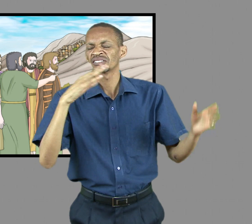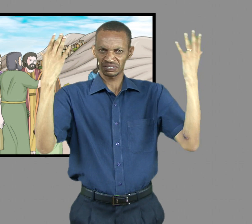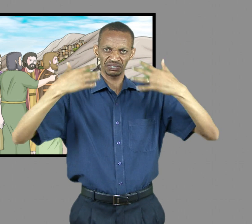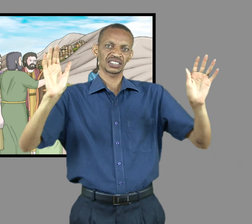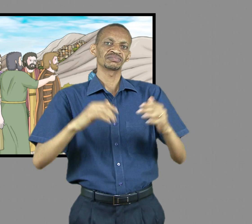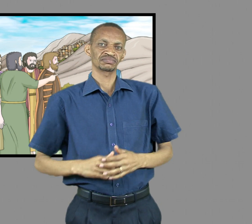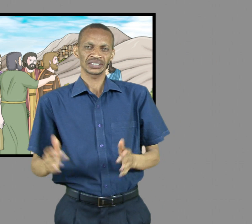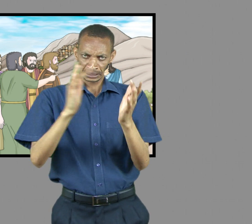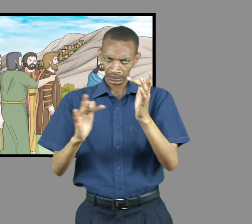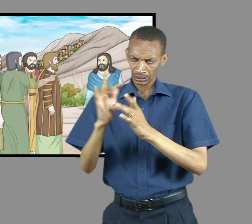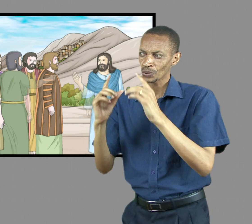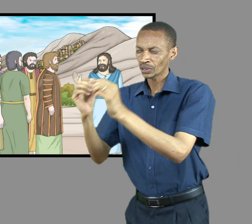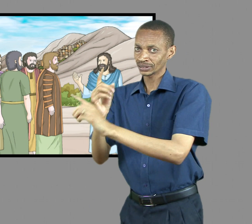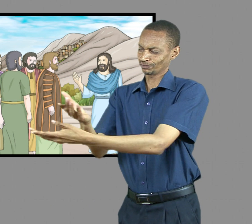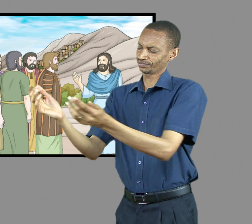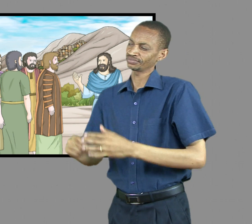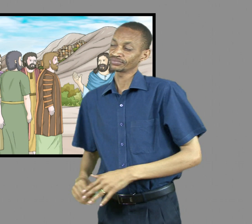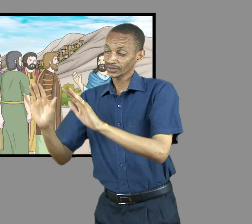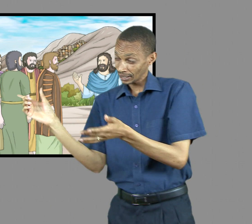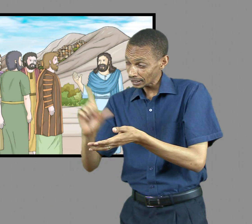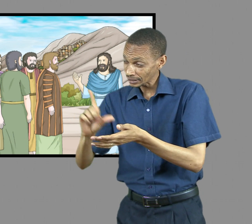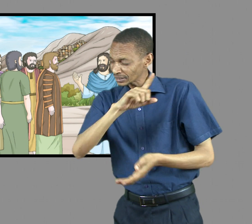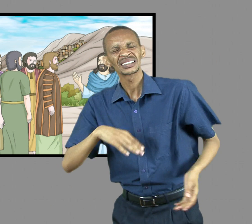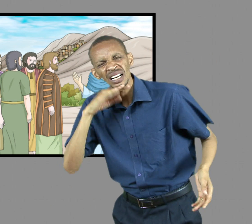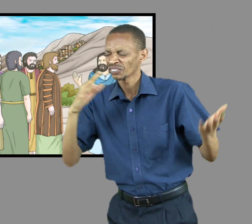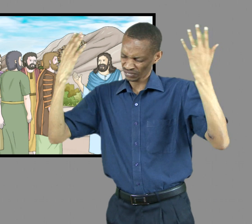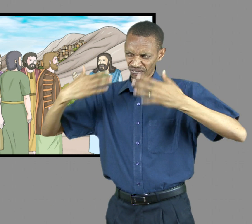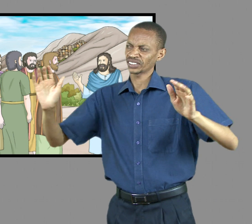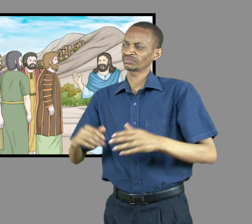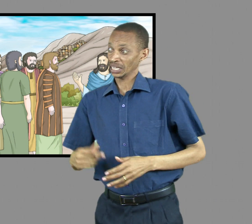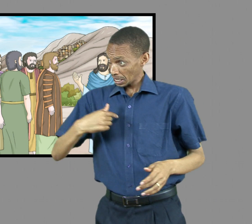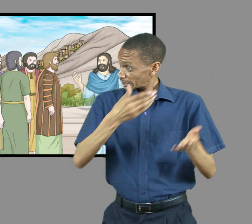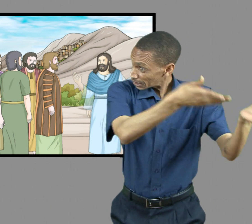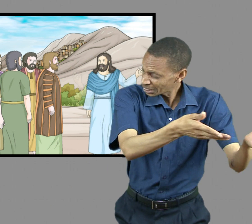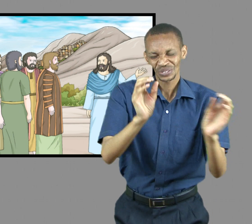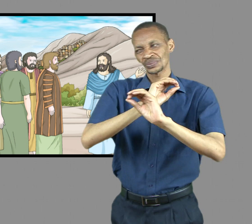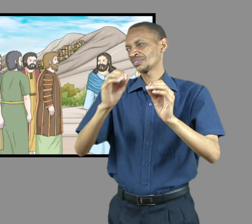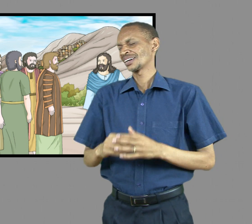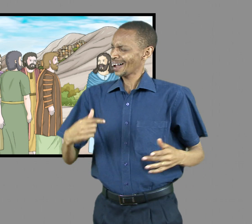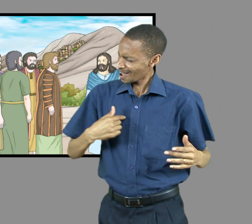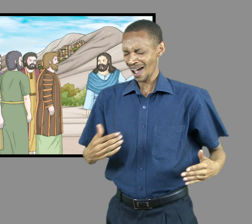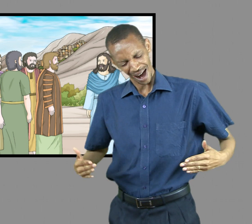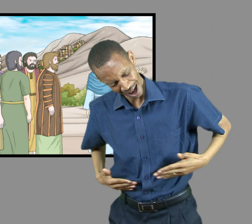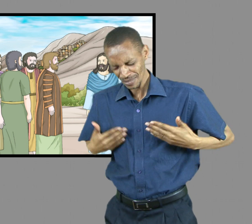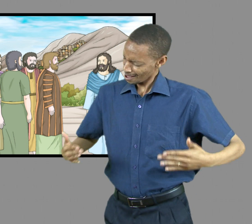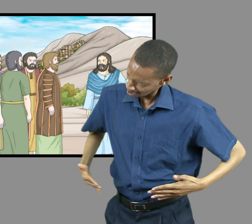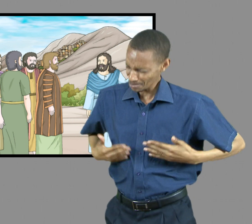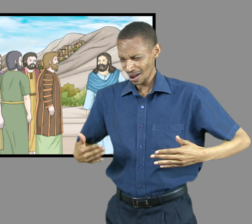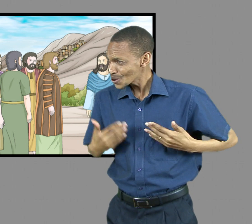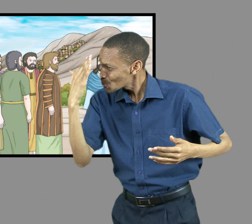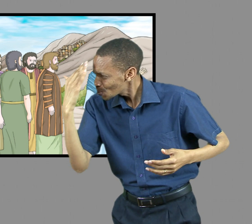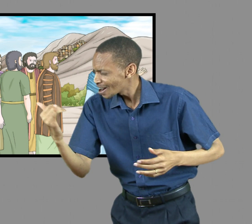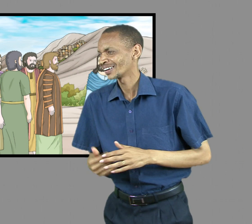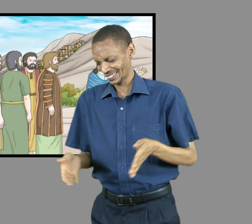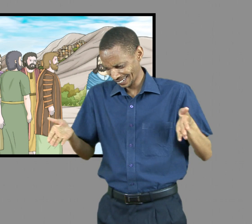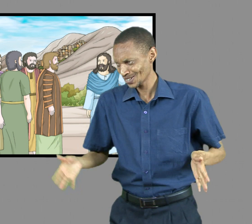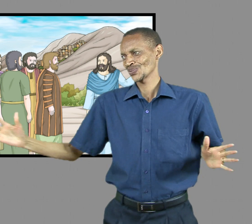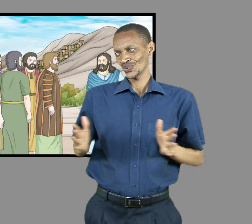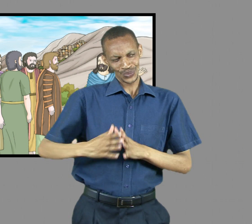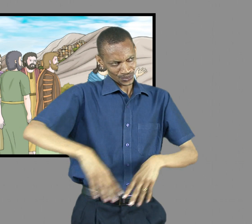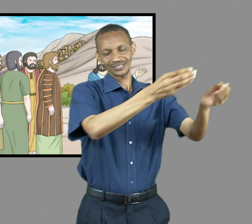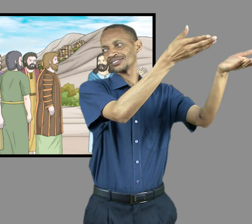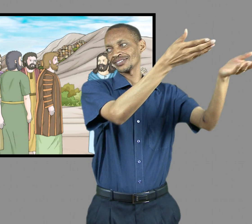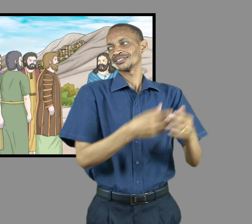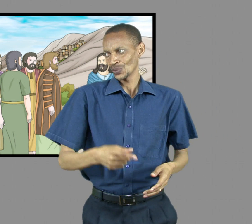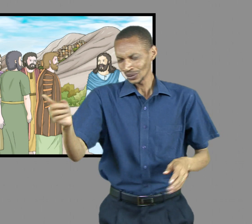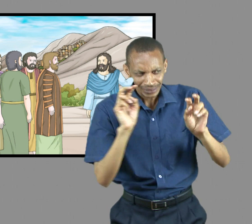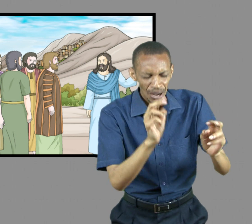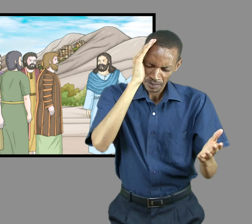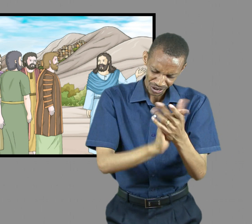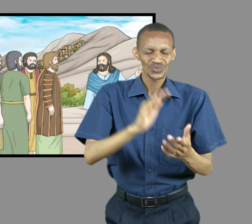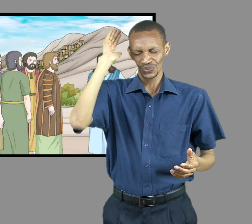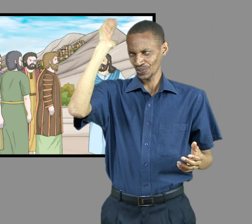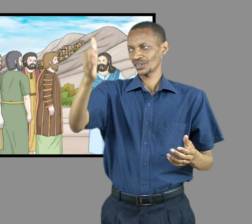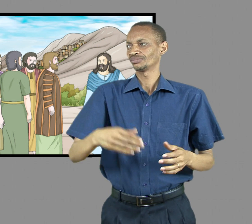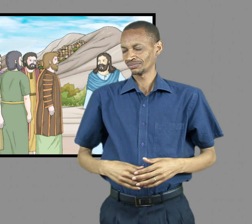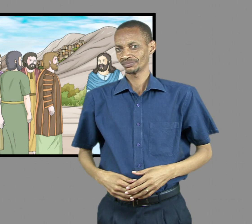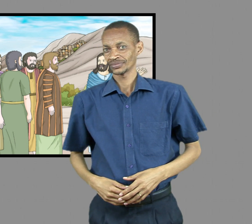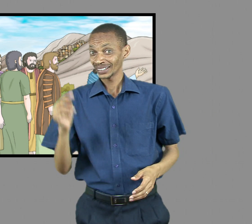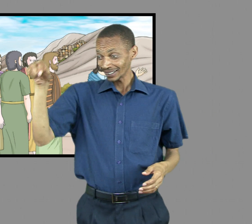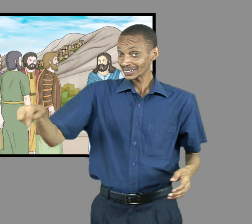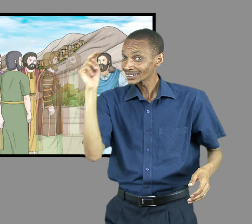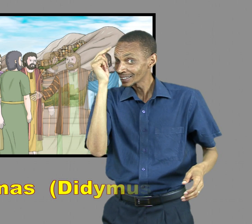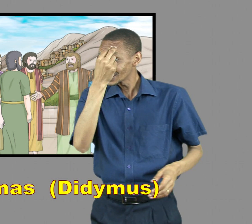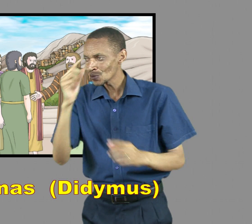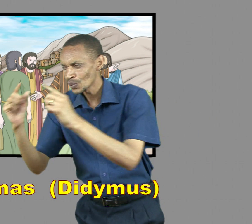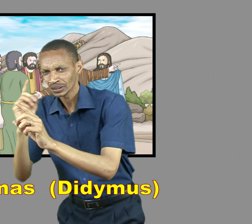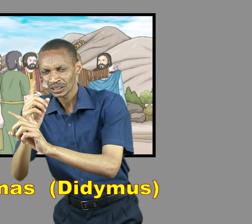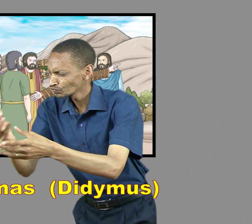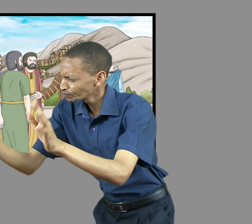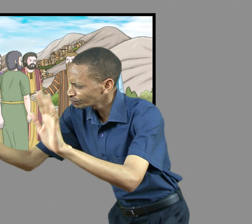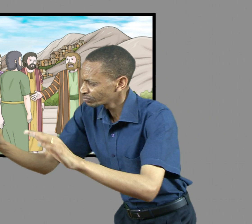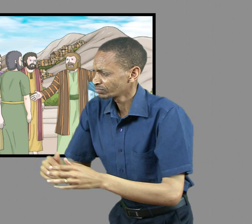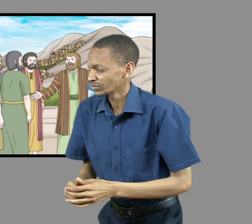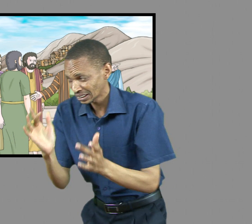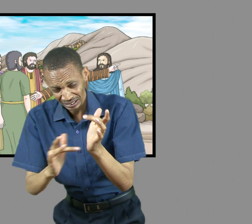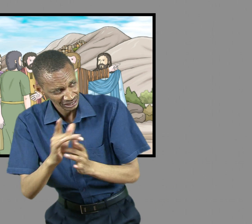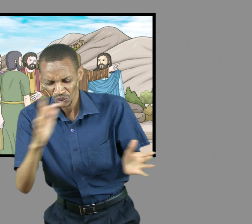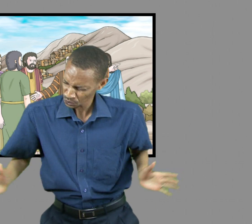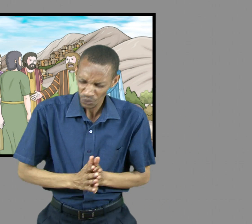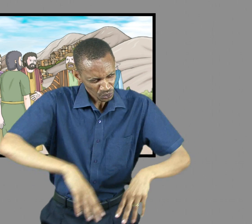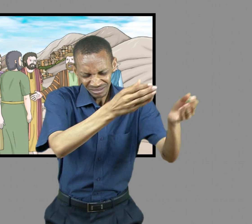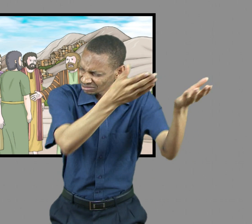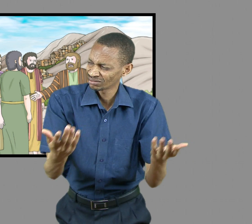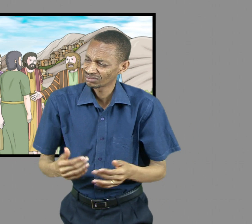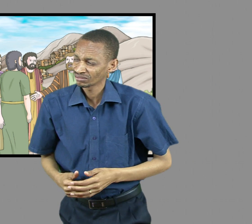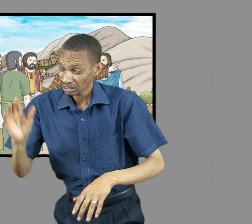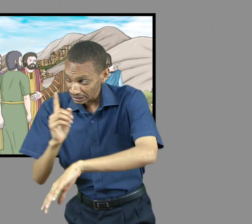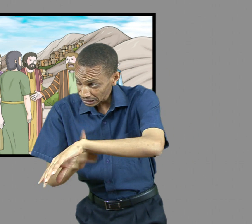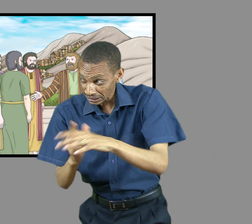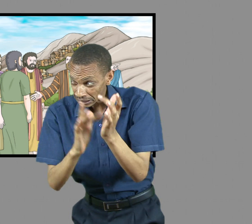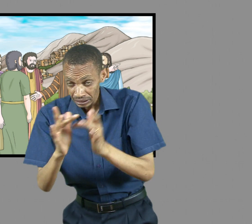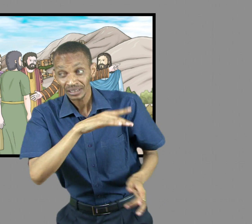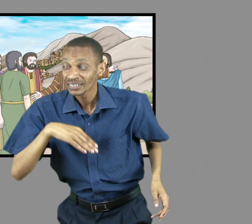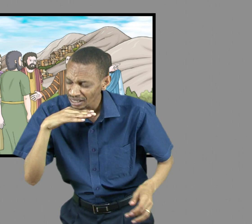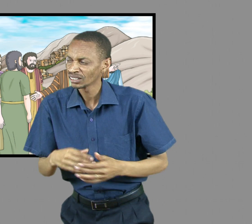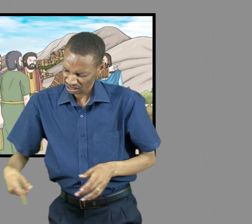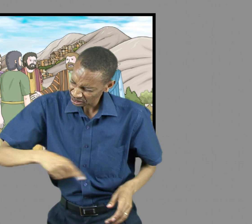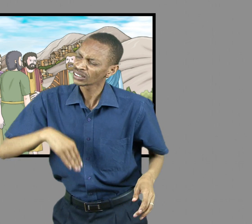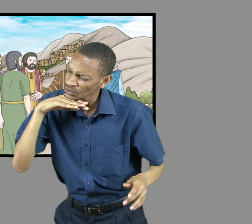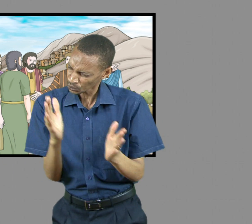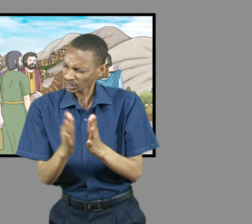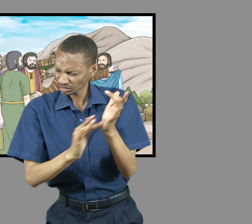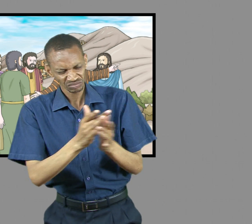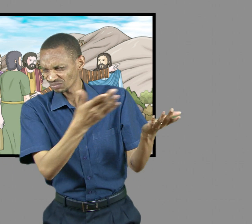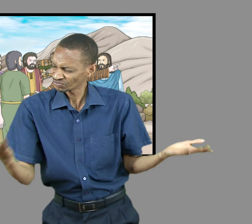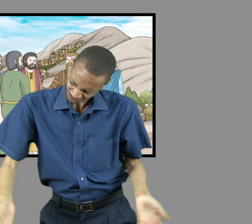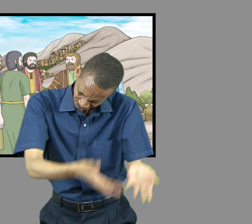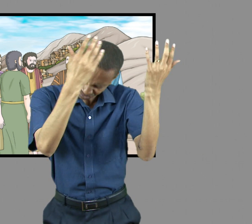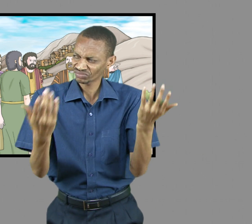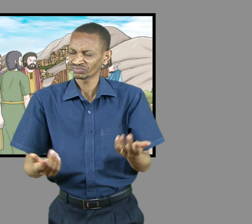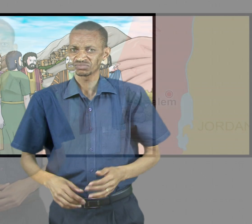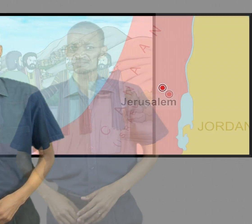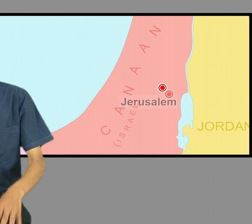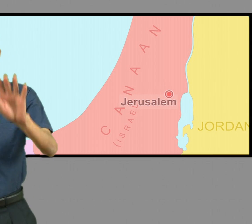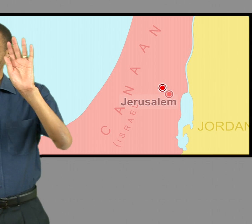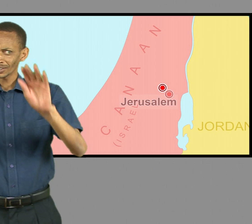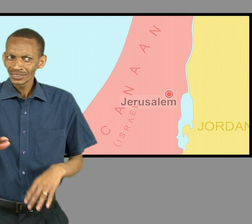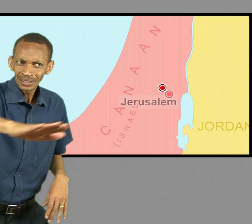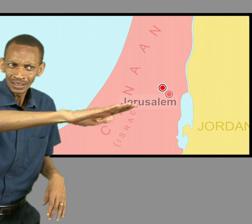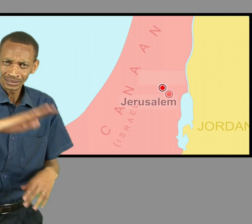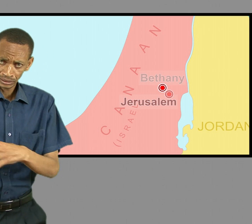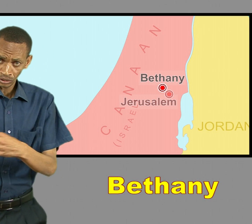Then Thomas called Didymus said to his fellow disciples, “Let us also go, so that we may die with Him.” When Jesus arrived, He found that Lazarus had already spent four days in the tomb.